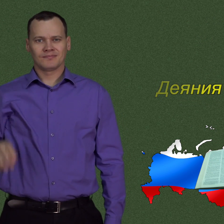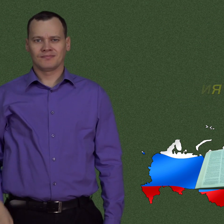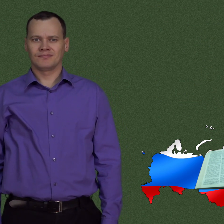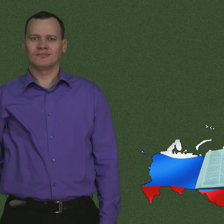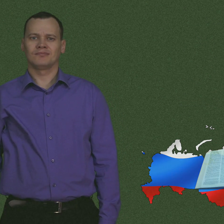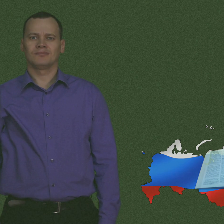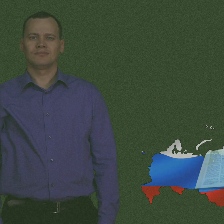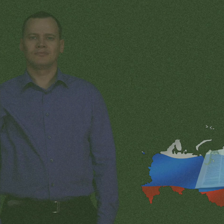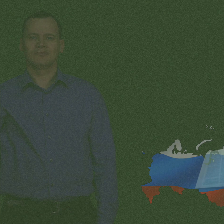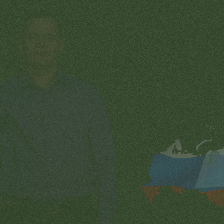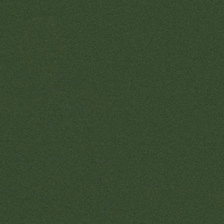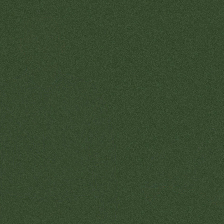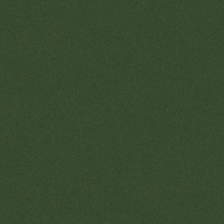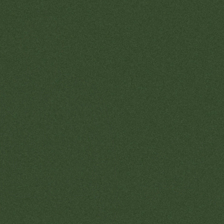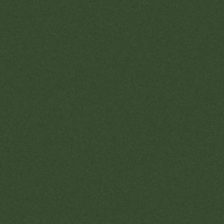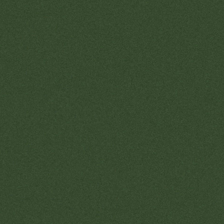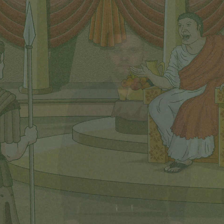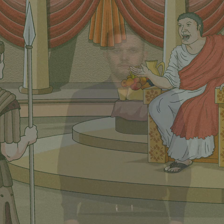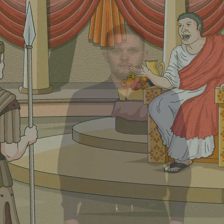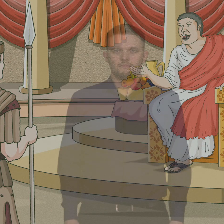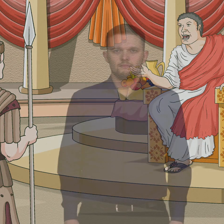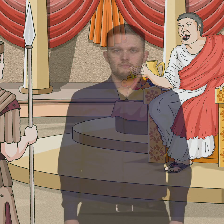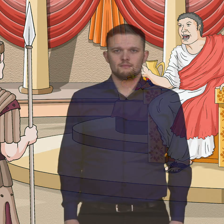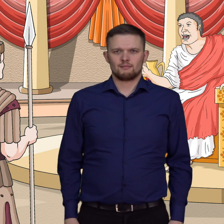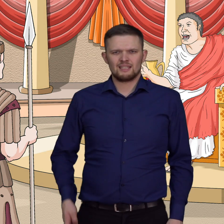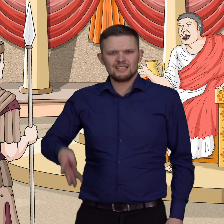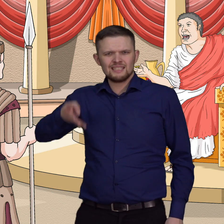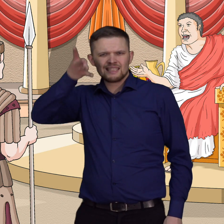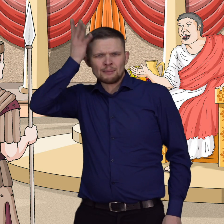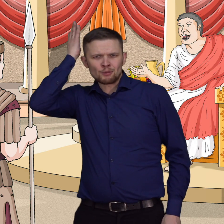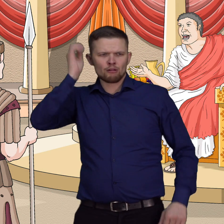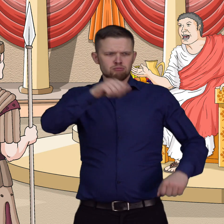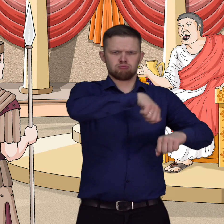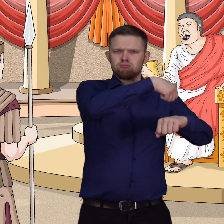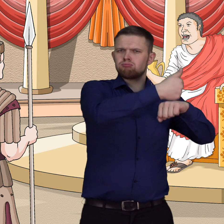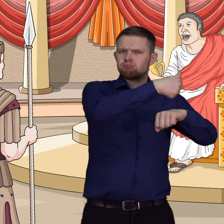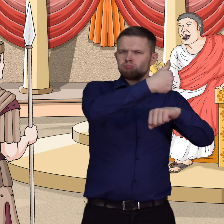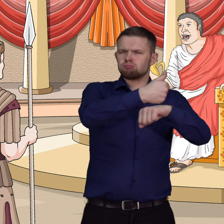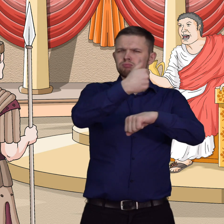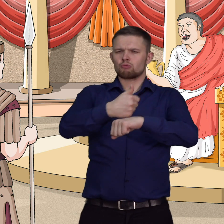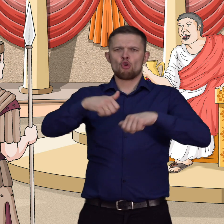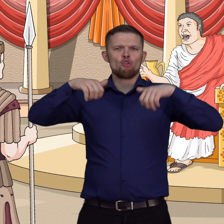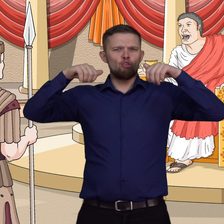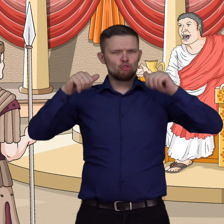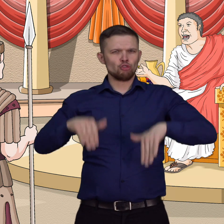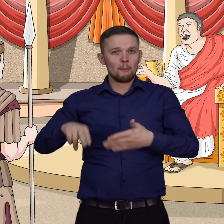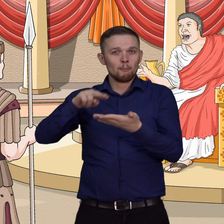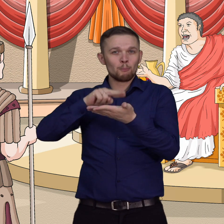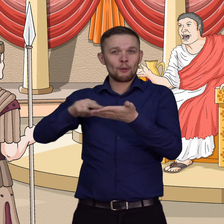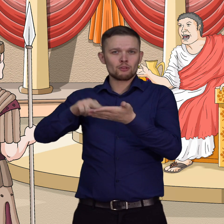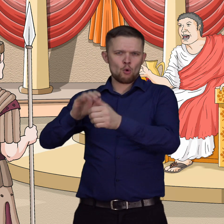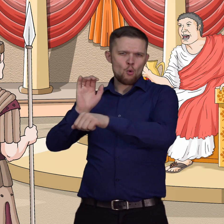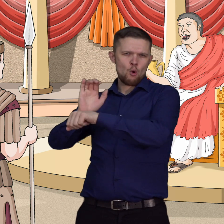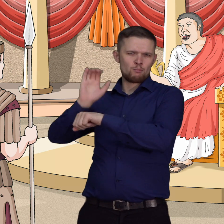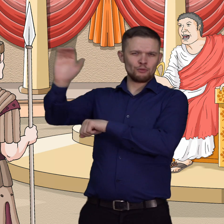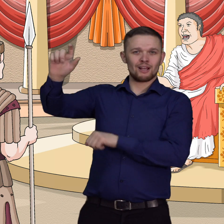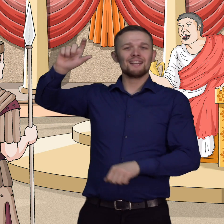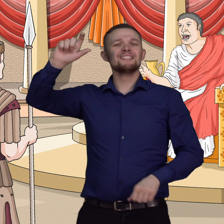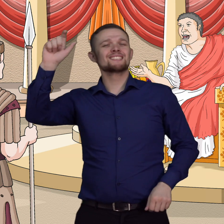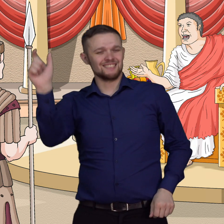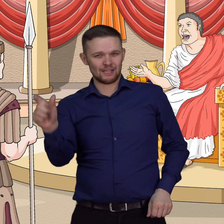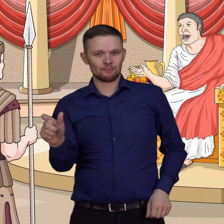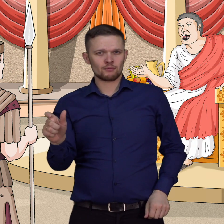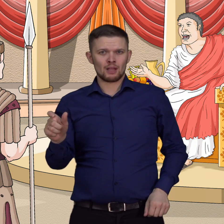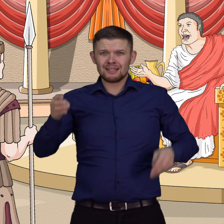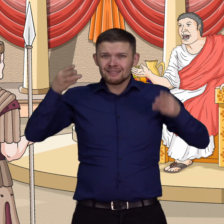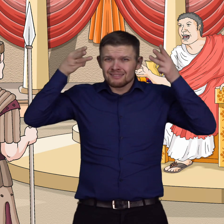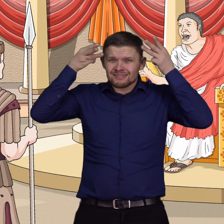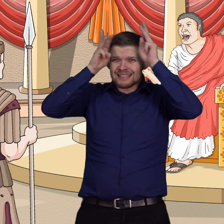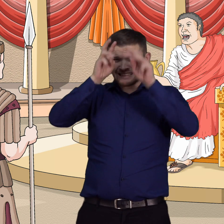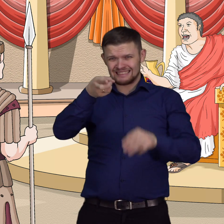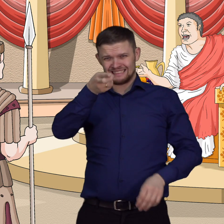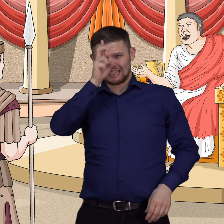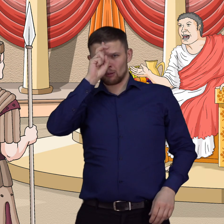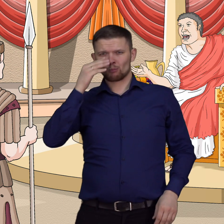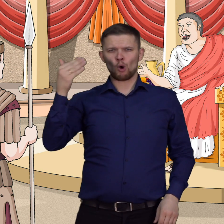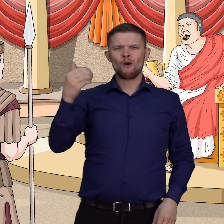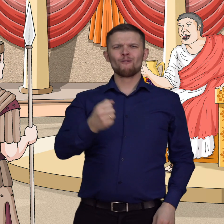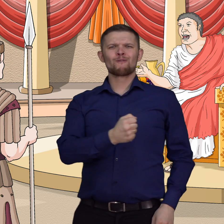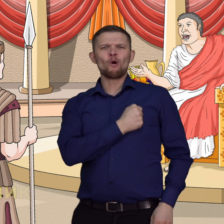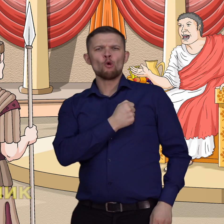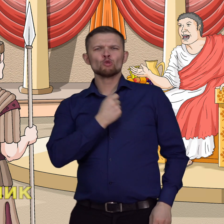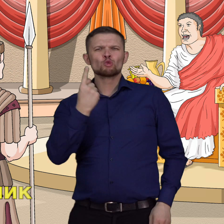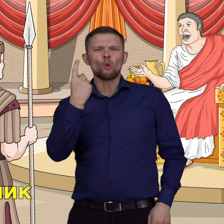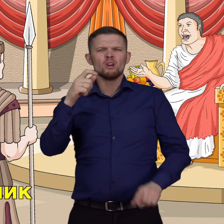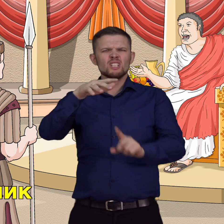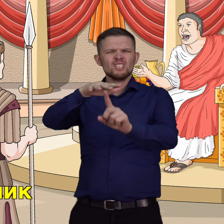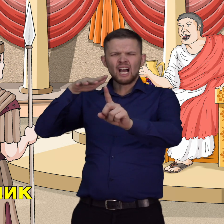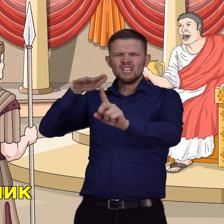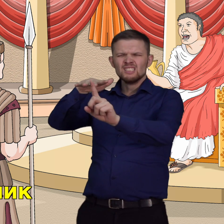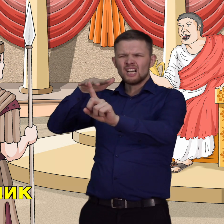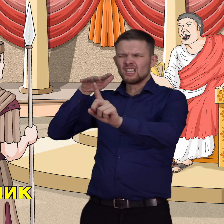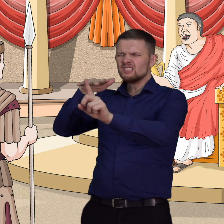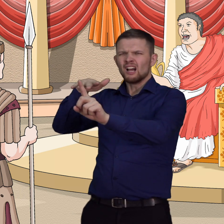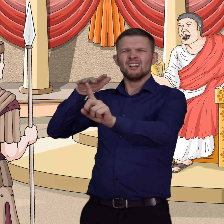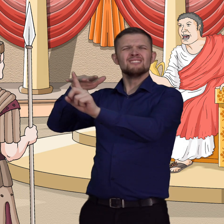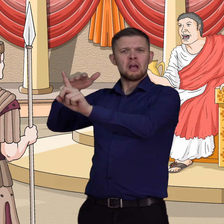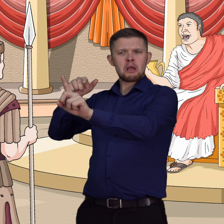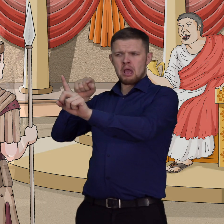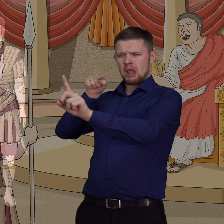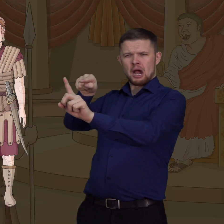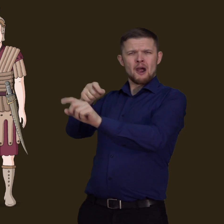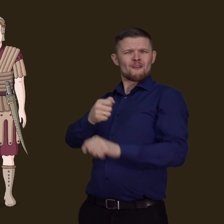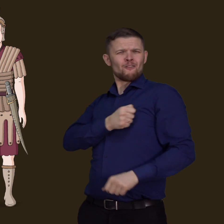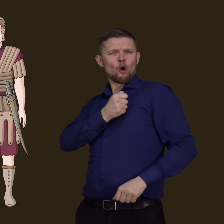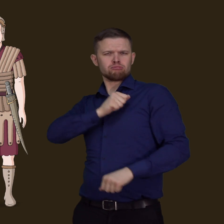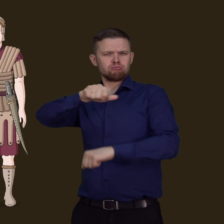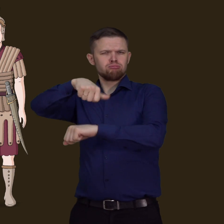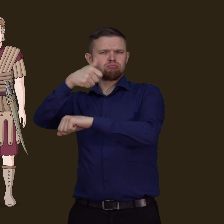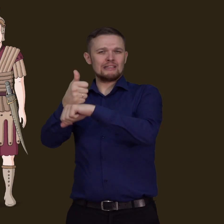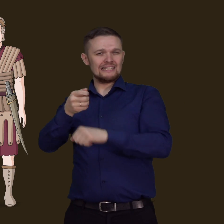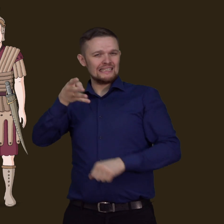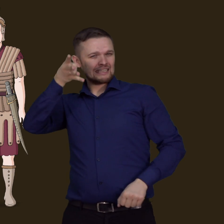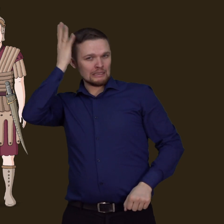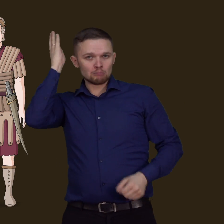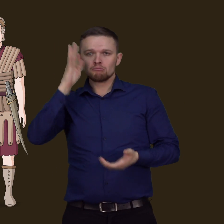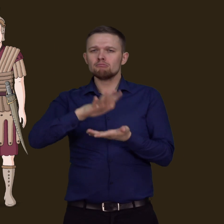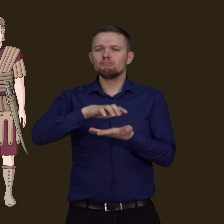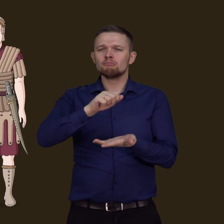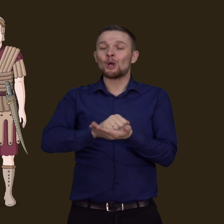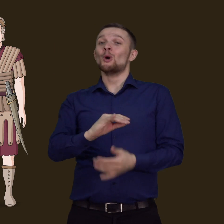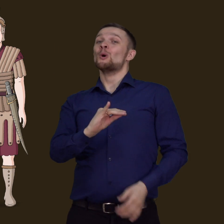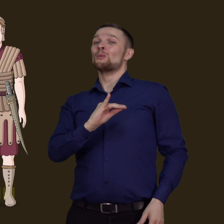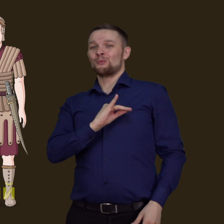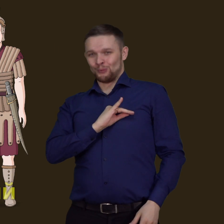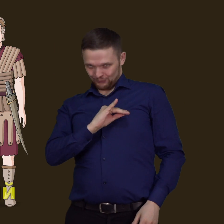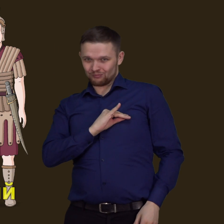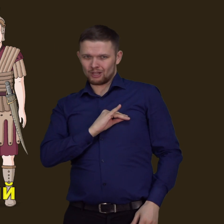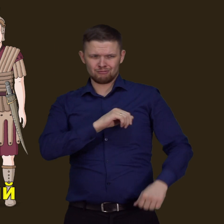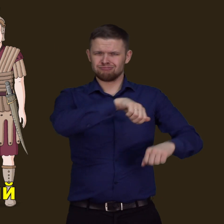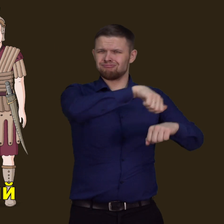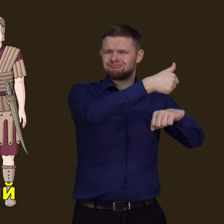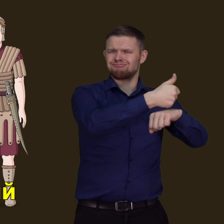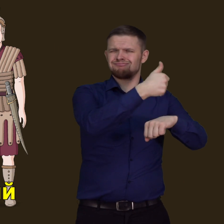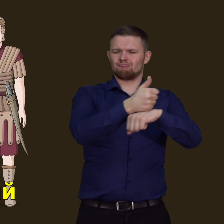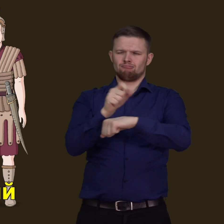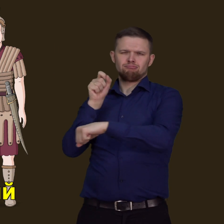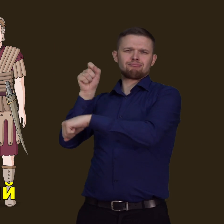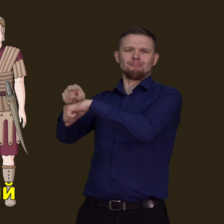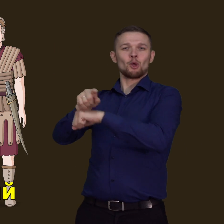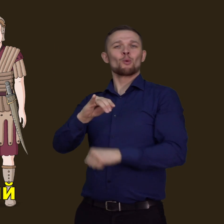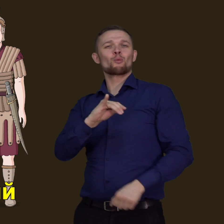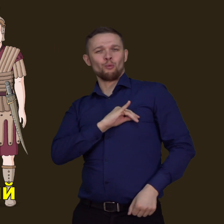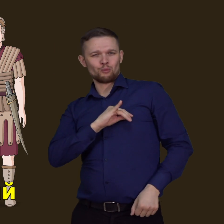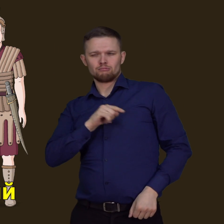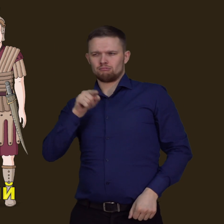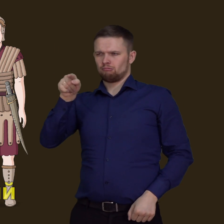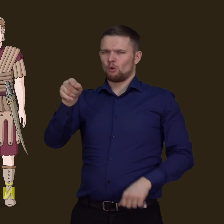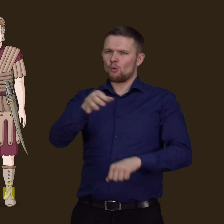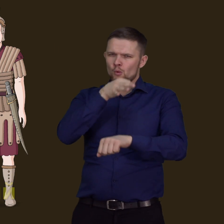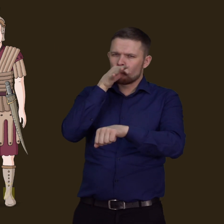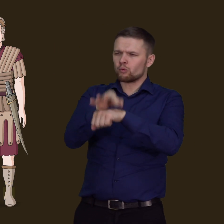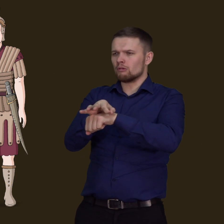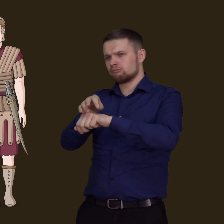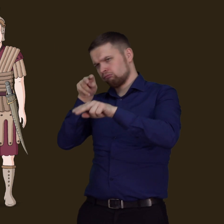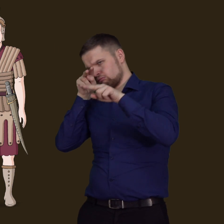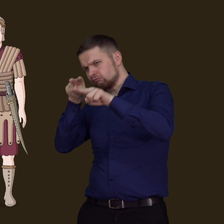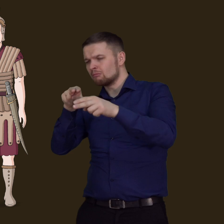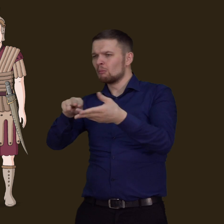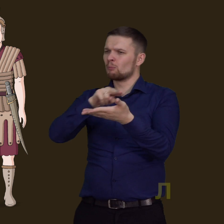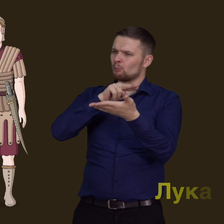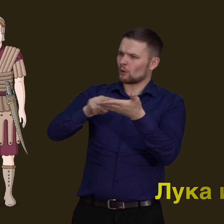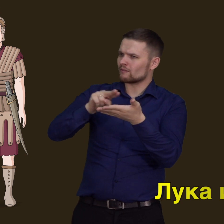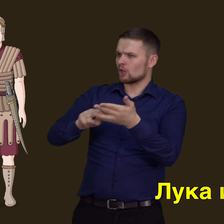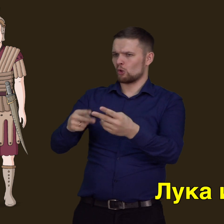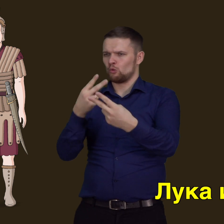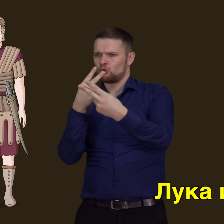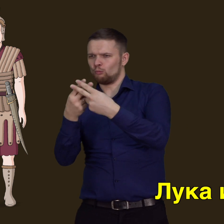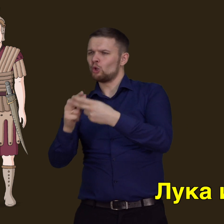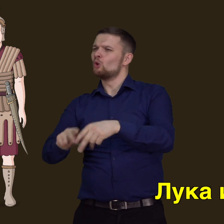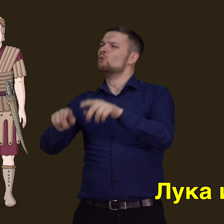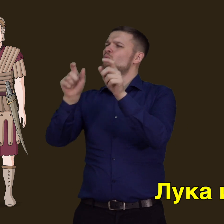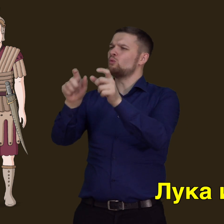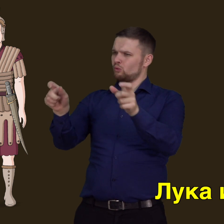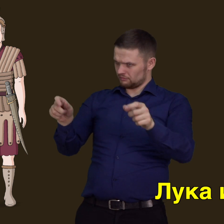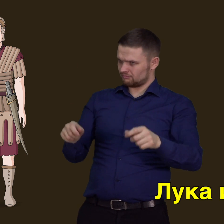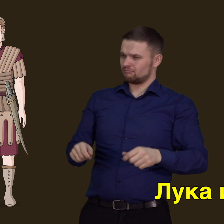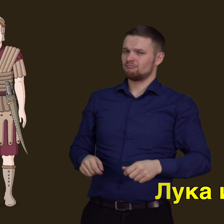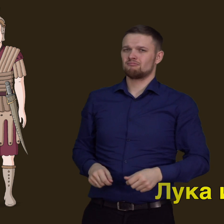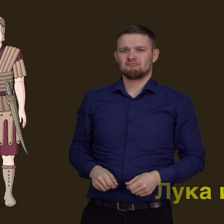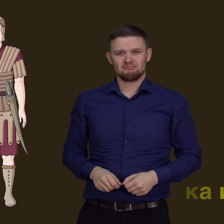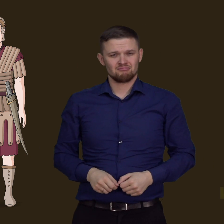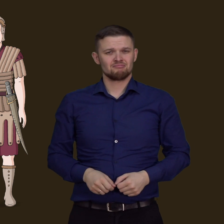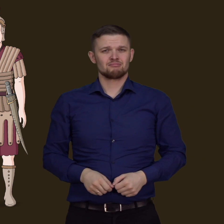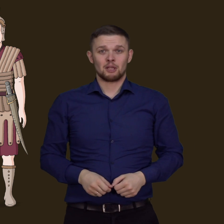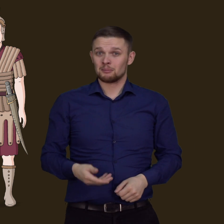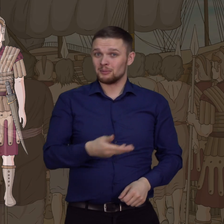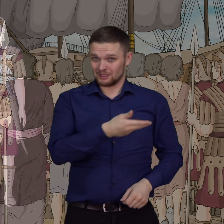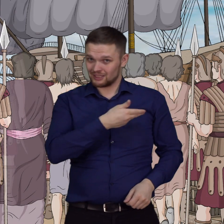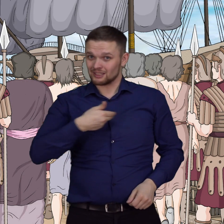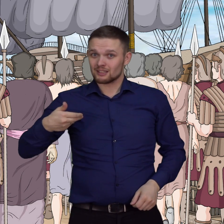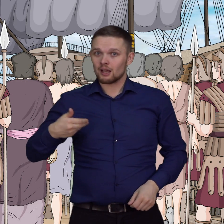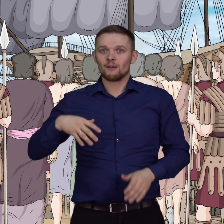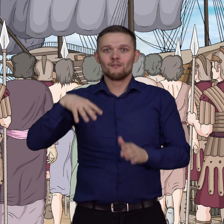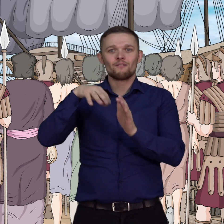When it was decided that we would sail for Italy, Paul and some other prisoners were handed over to a centurion named Julius, who belonged to the Imperial Regiment.